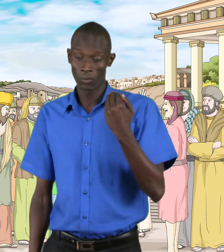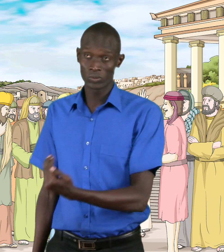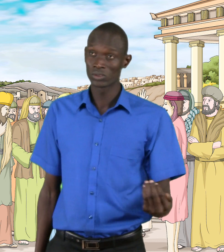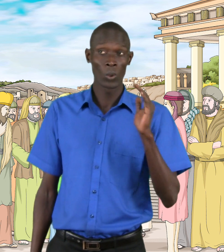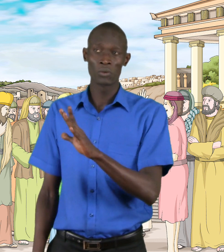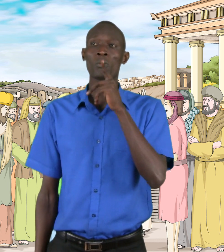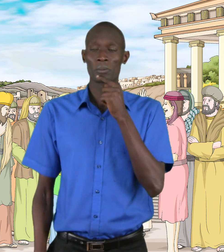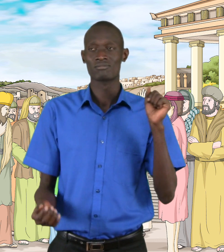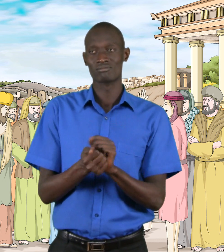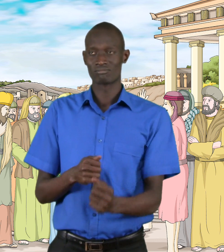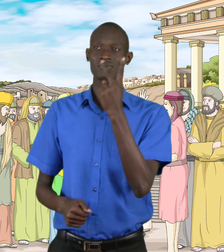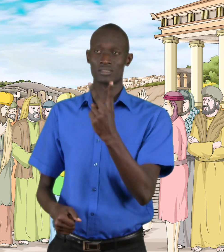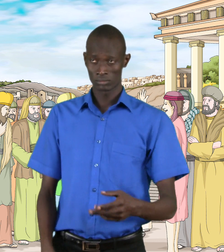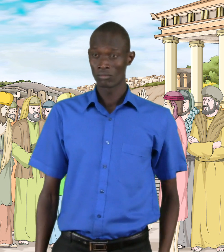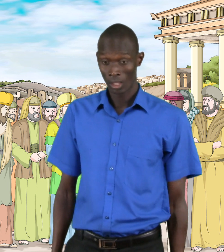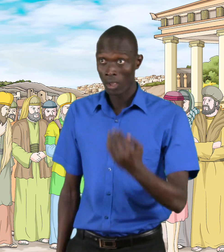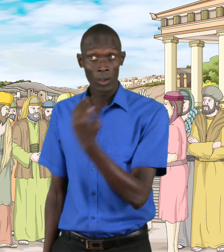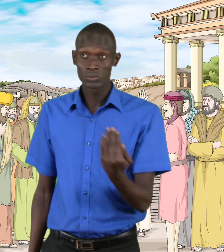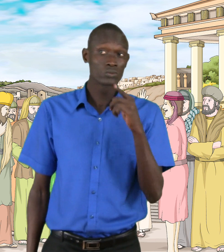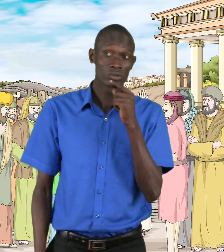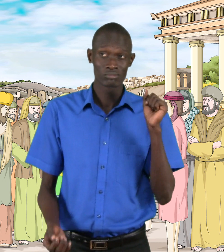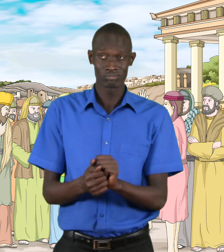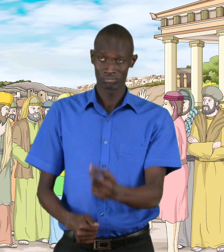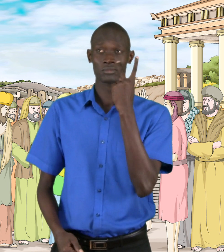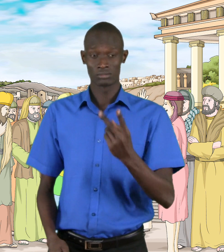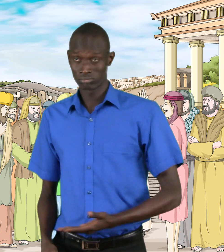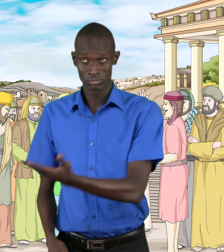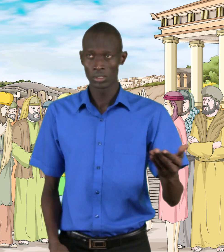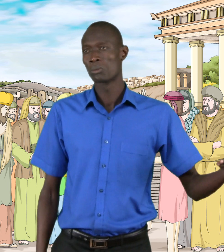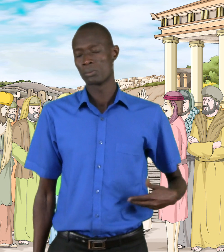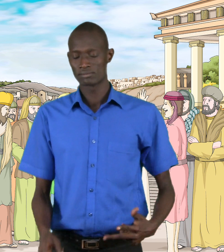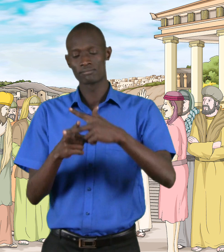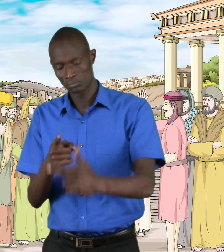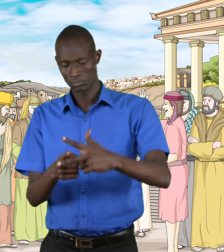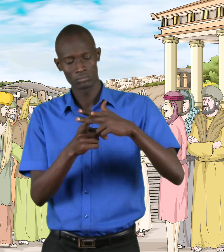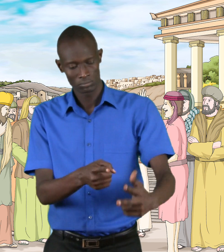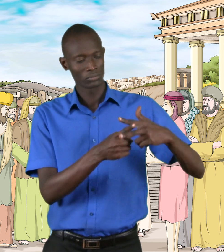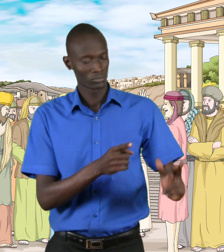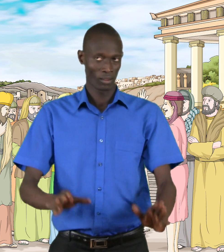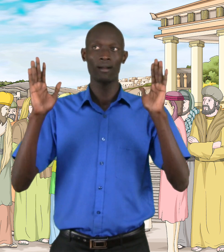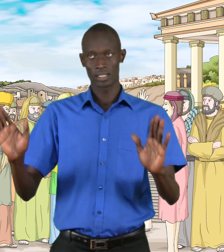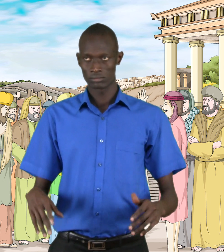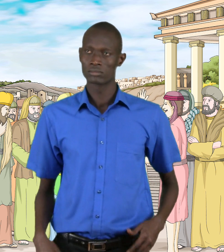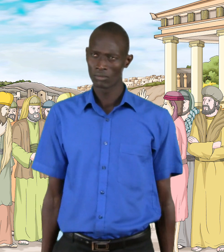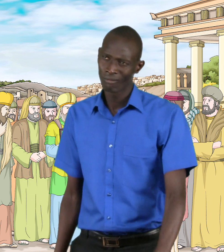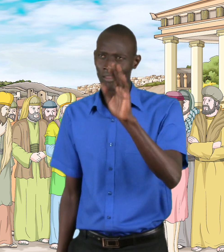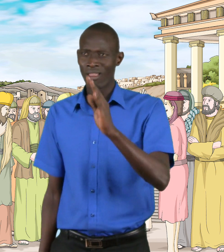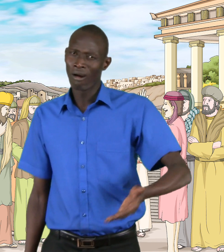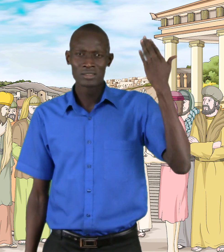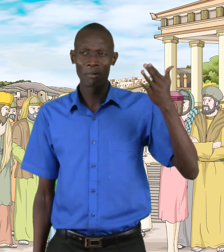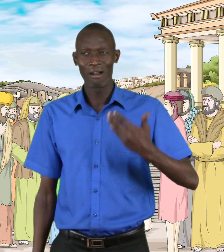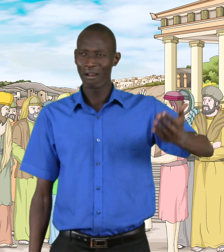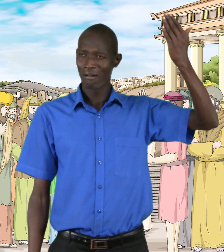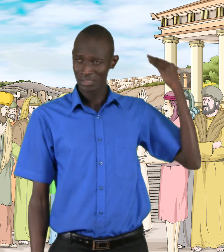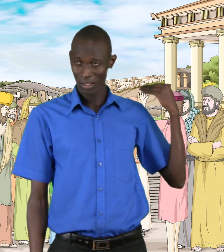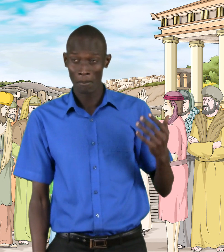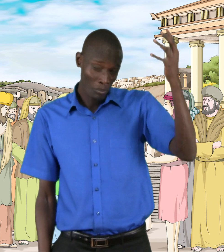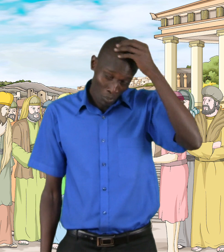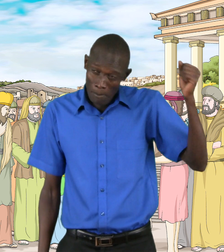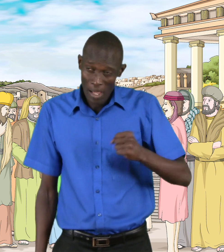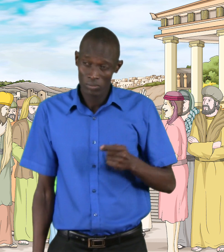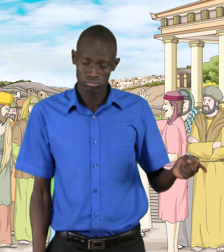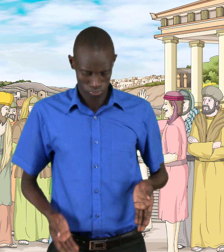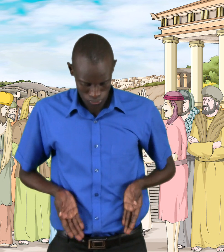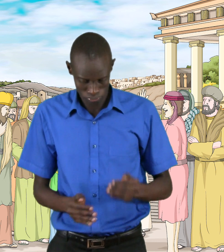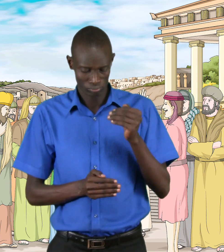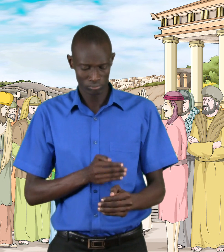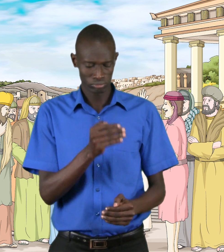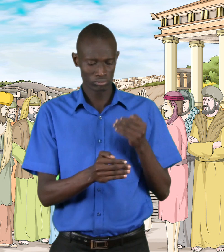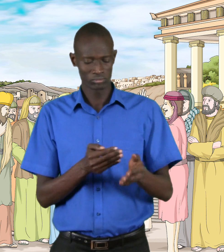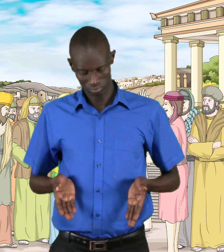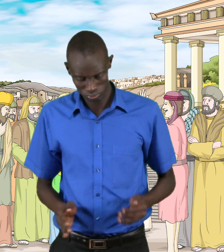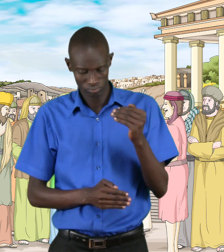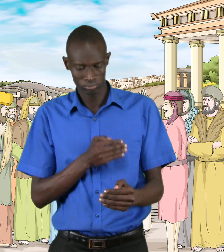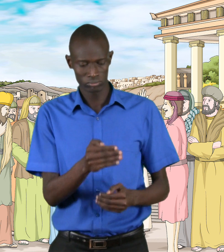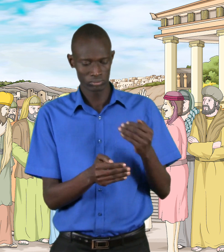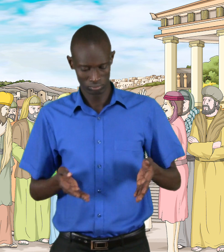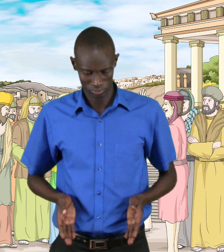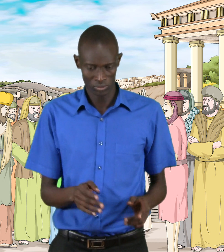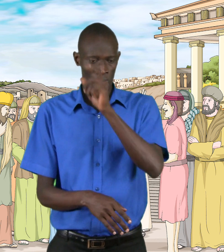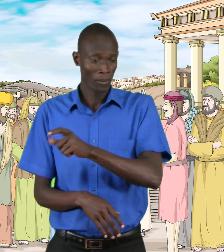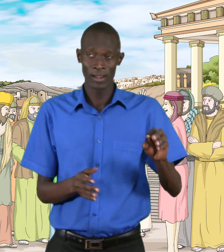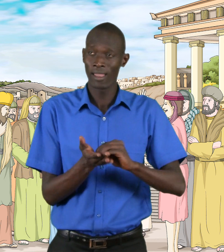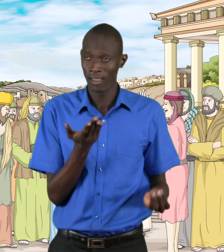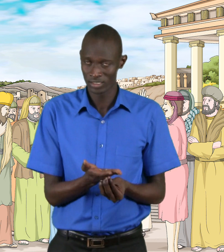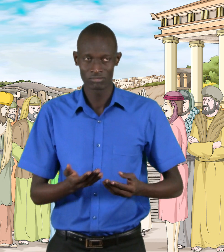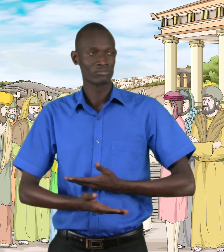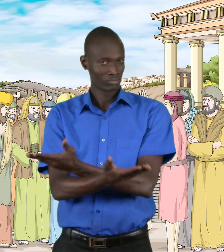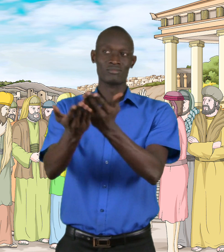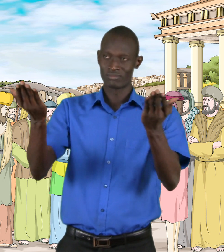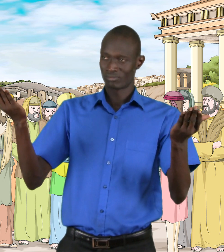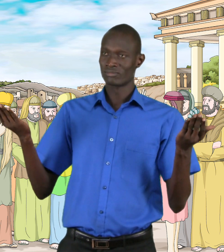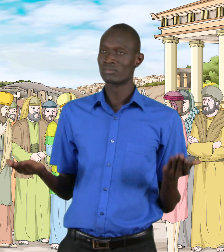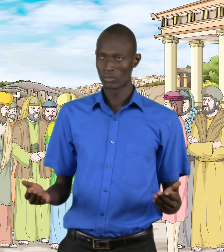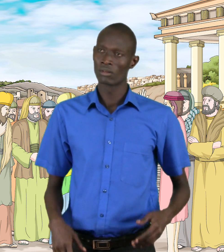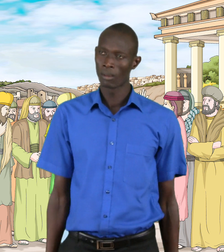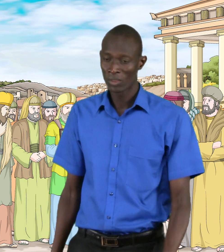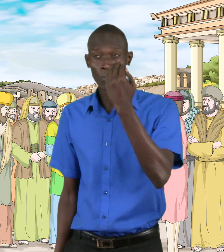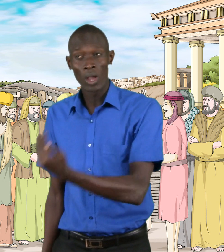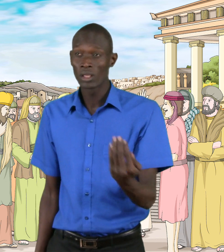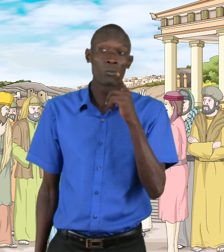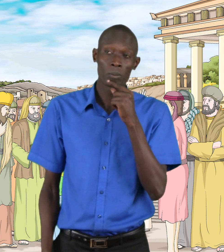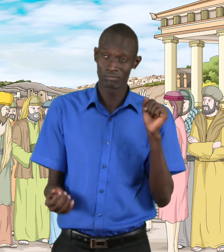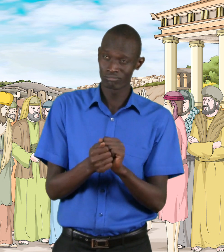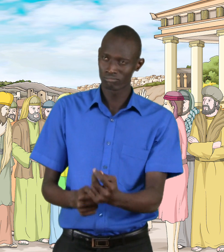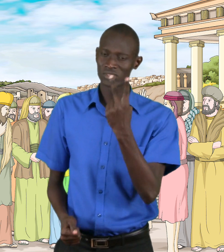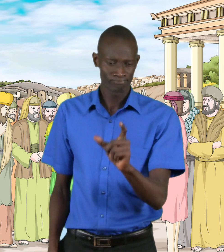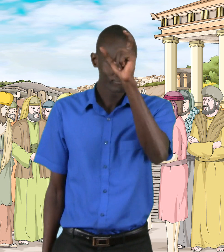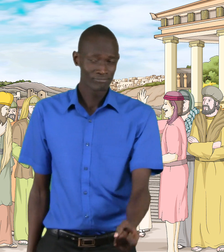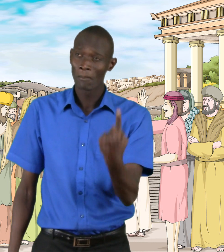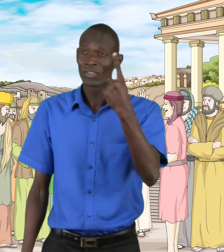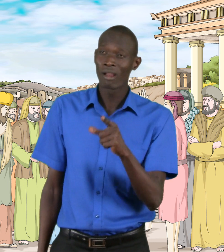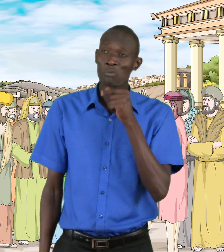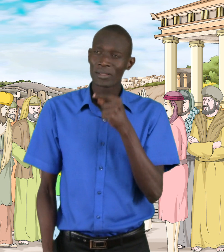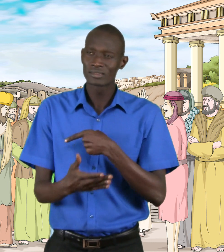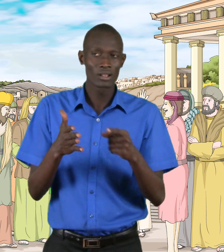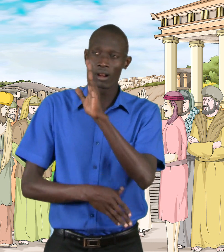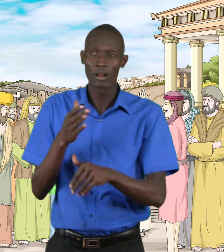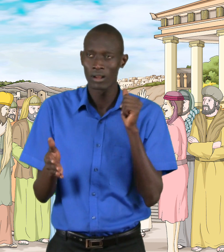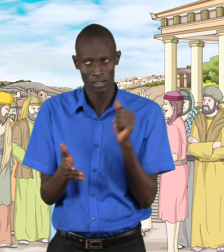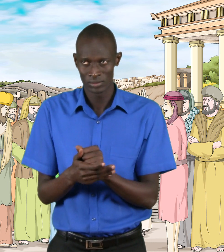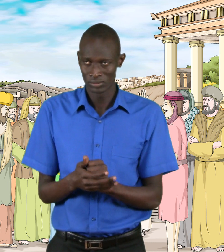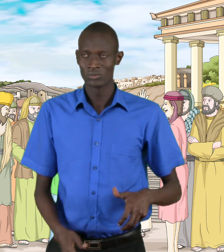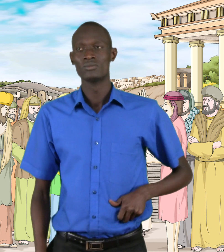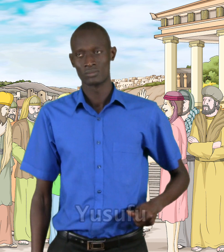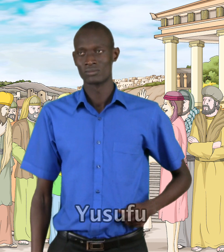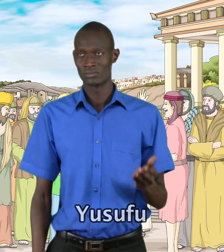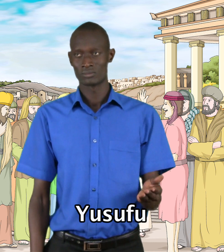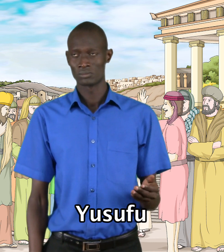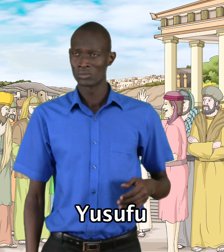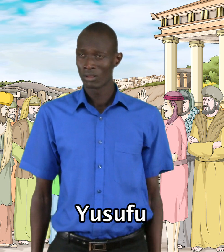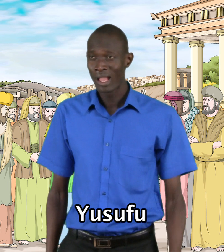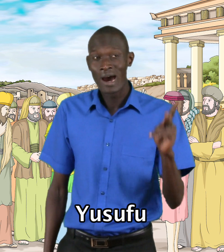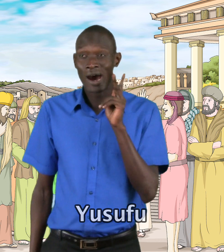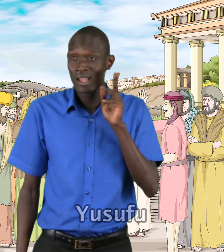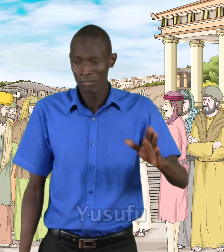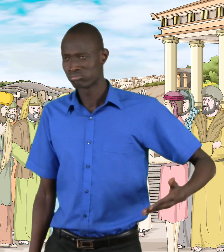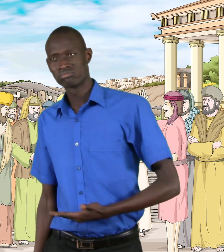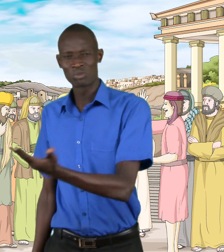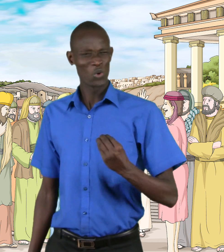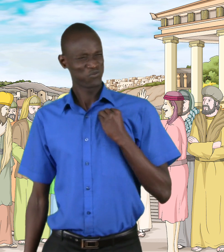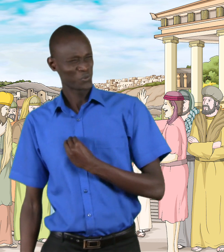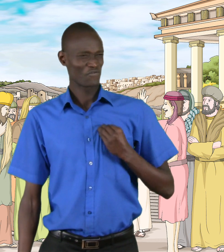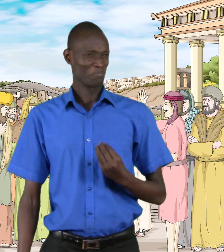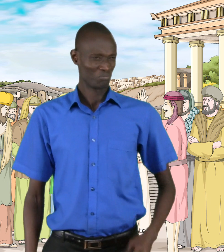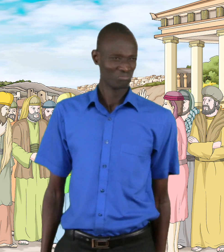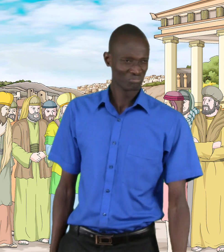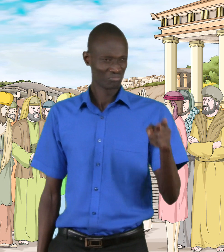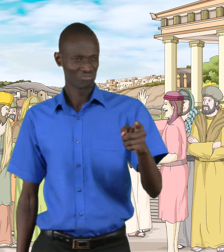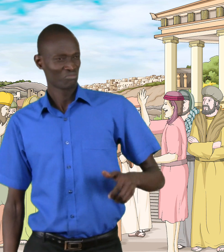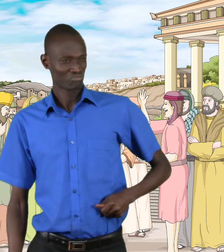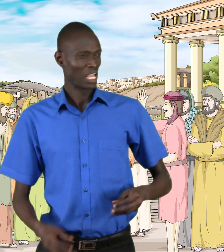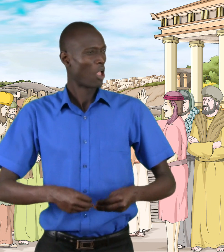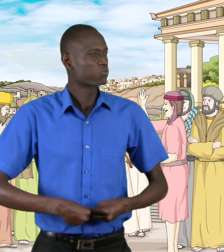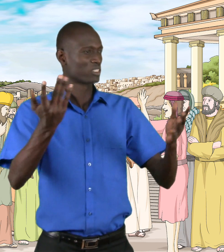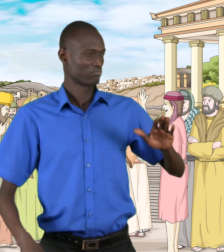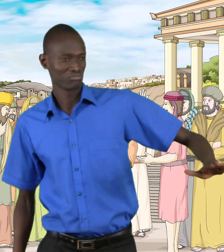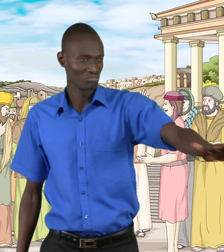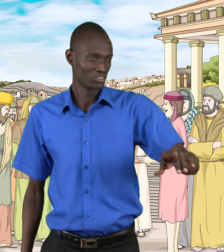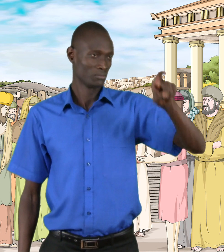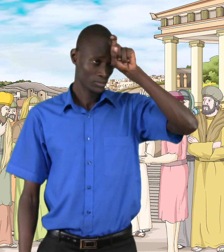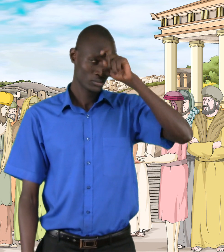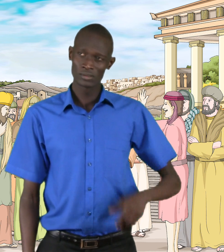Because the patriarchs were jealous of Joseph, they sold him as a slave into Egypt.